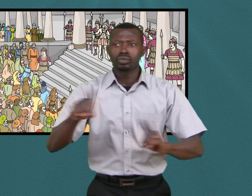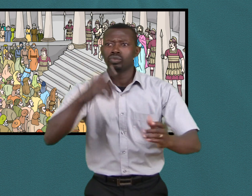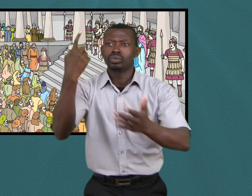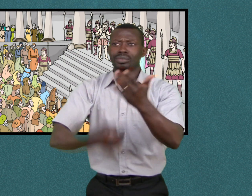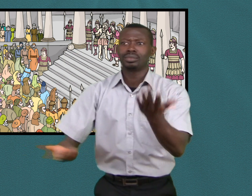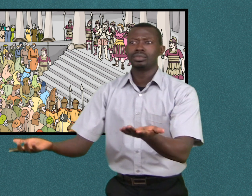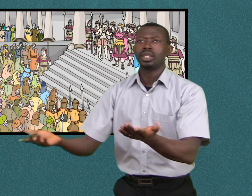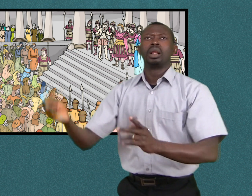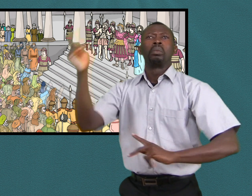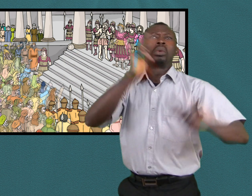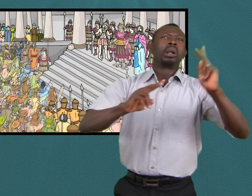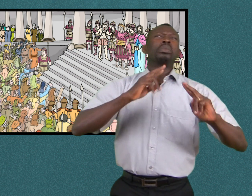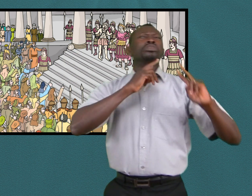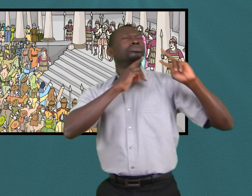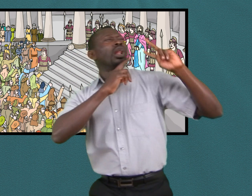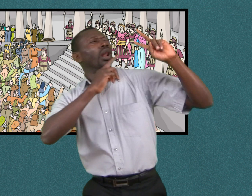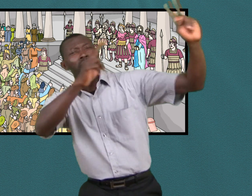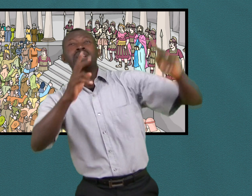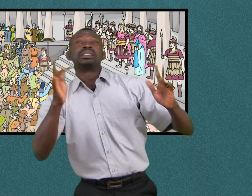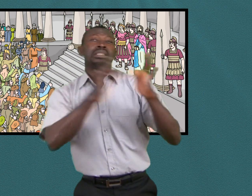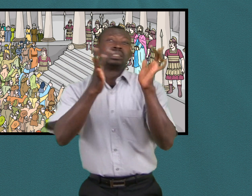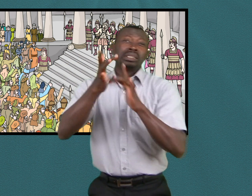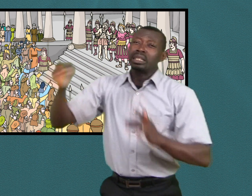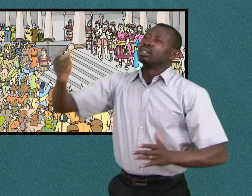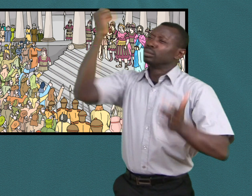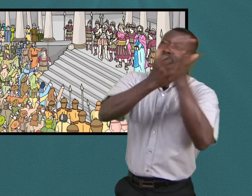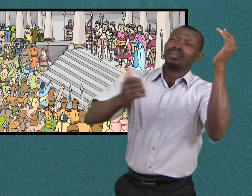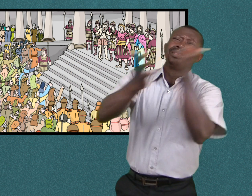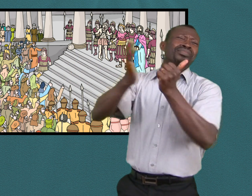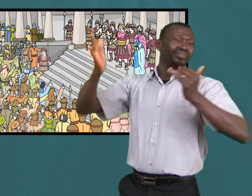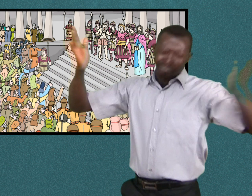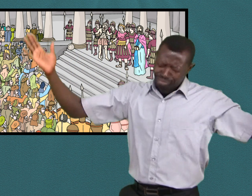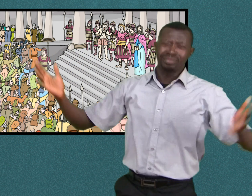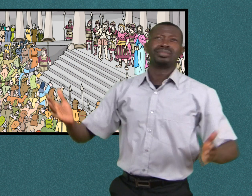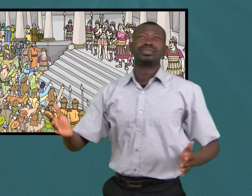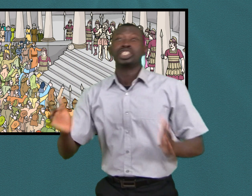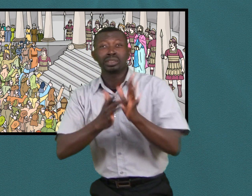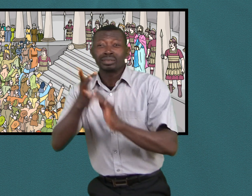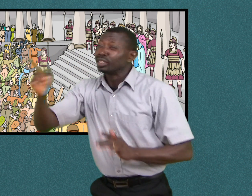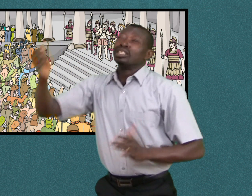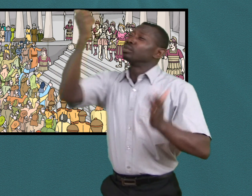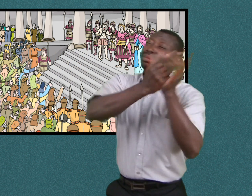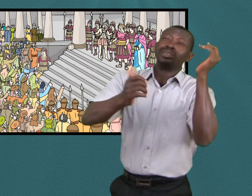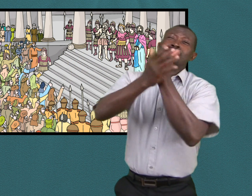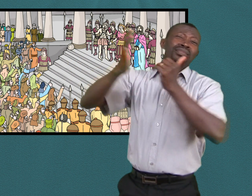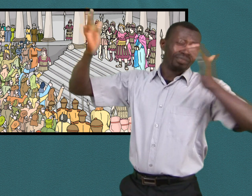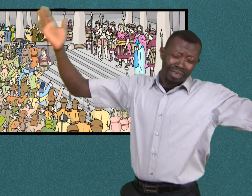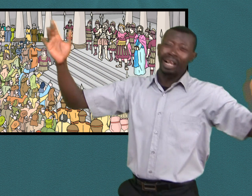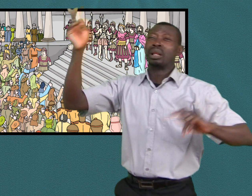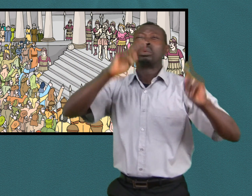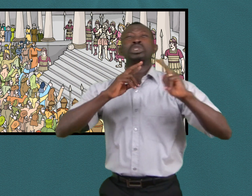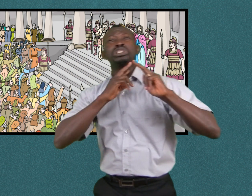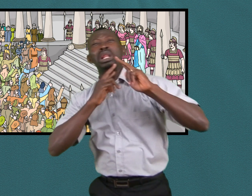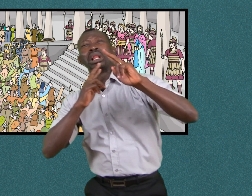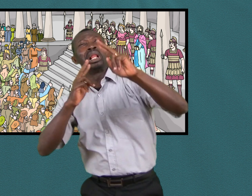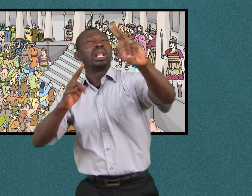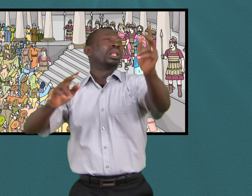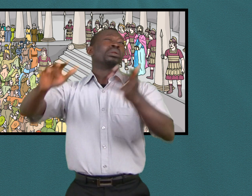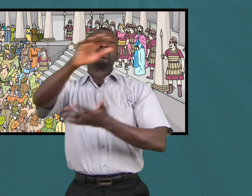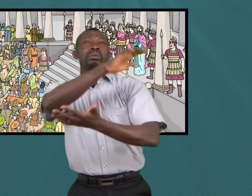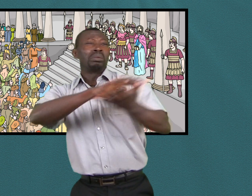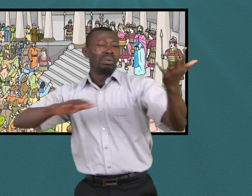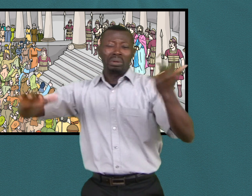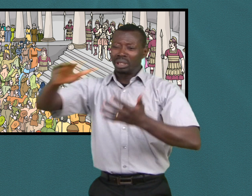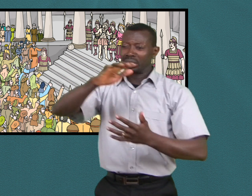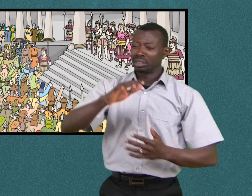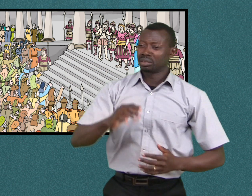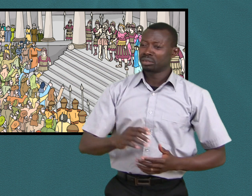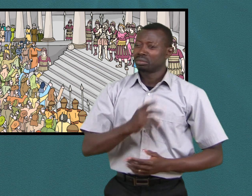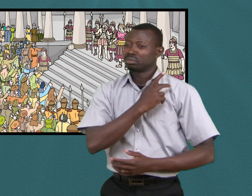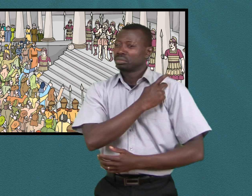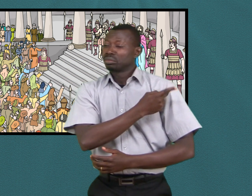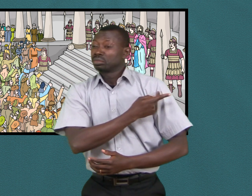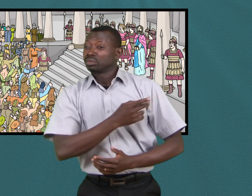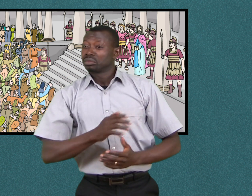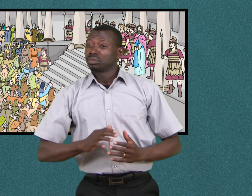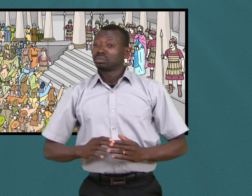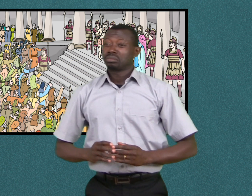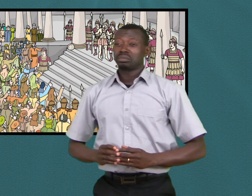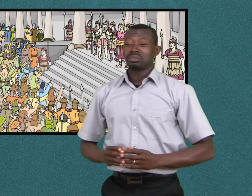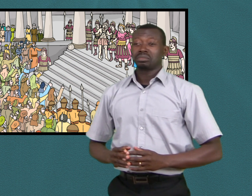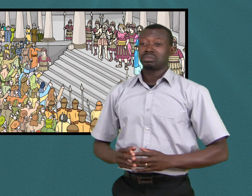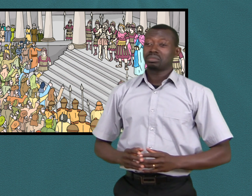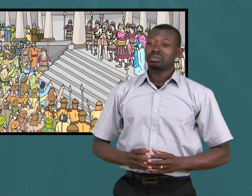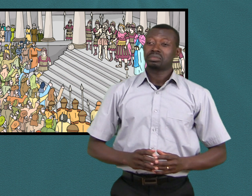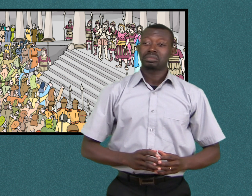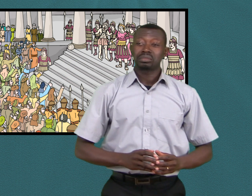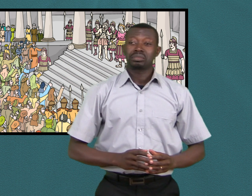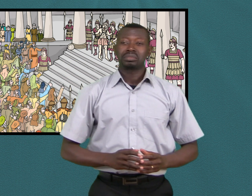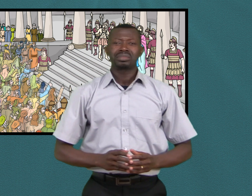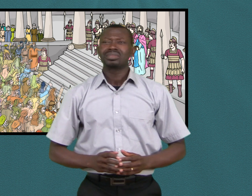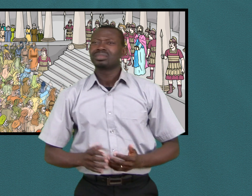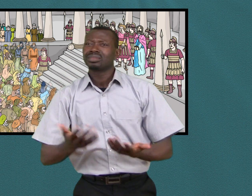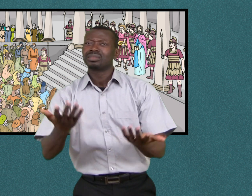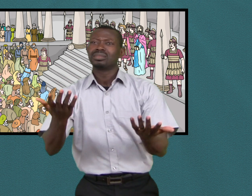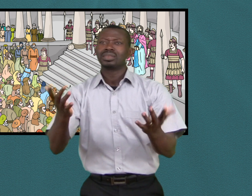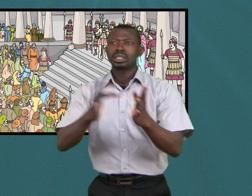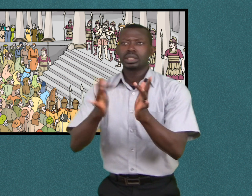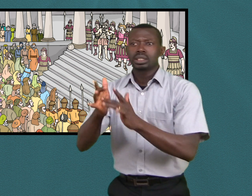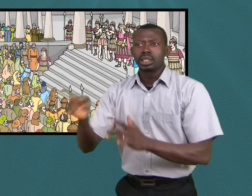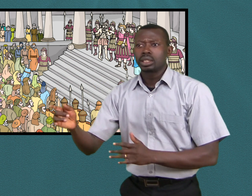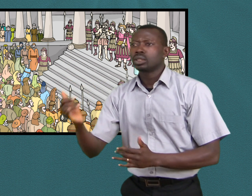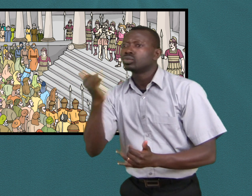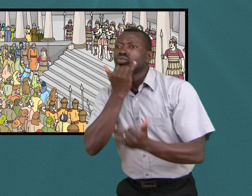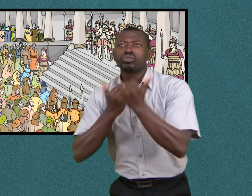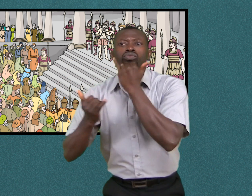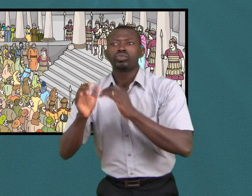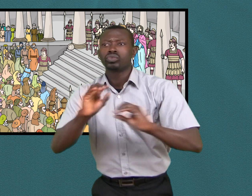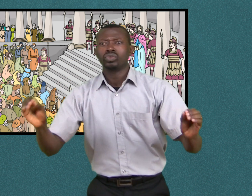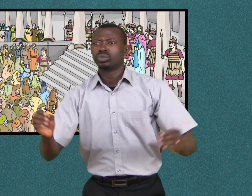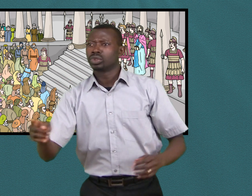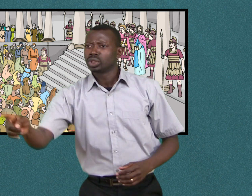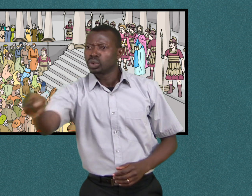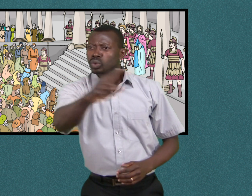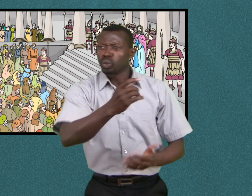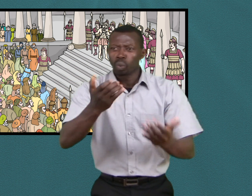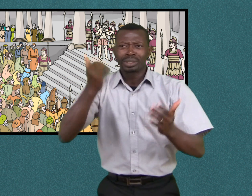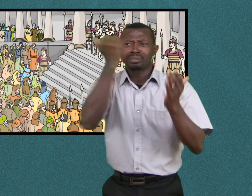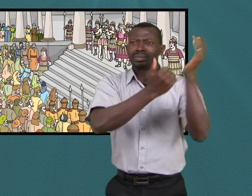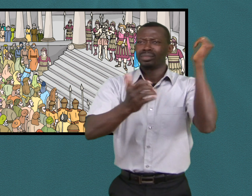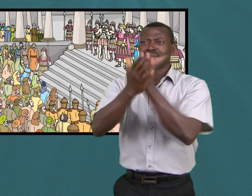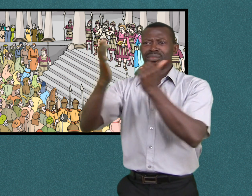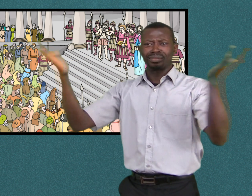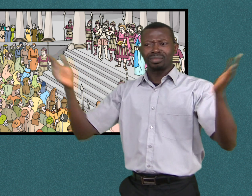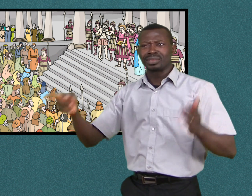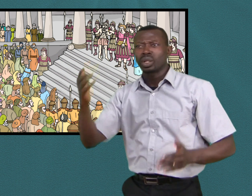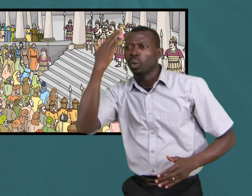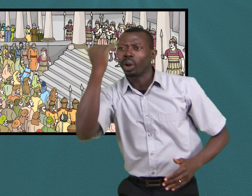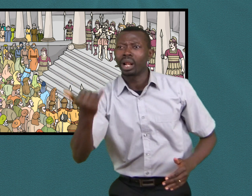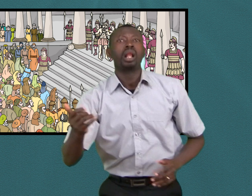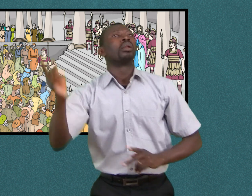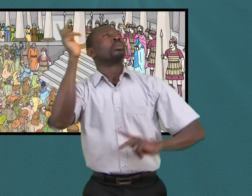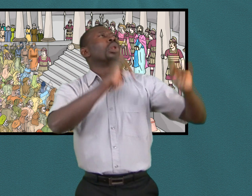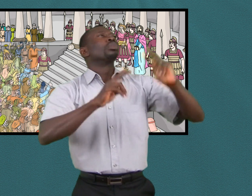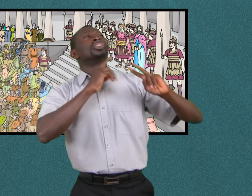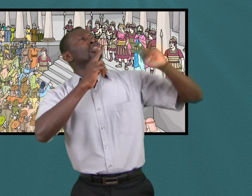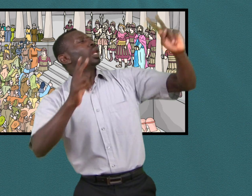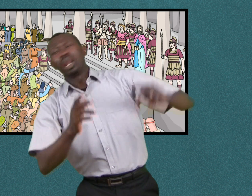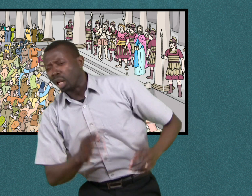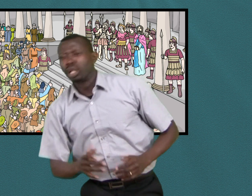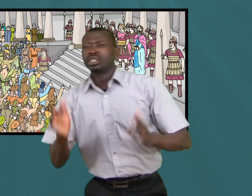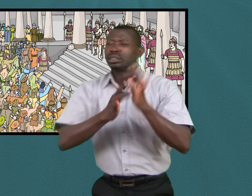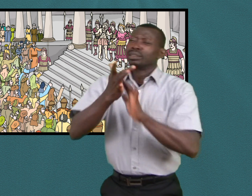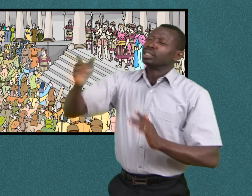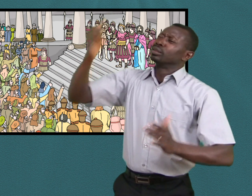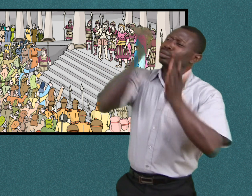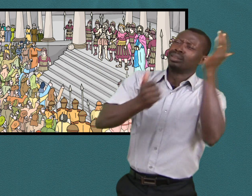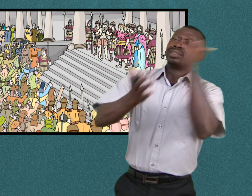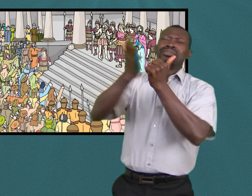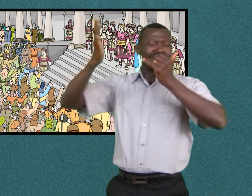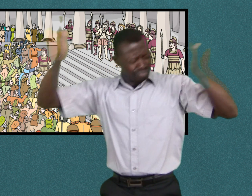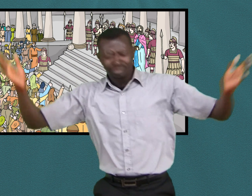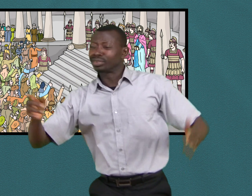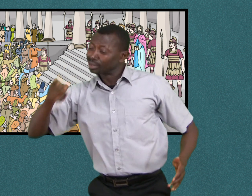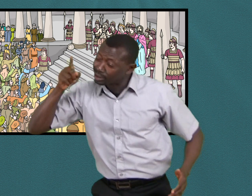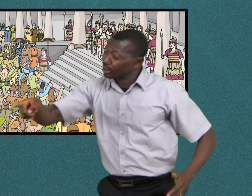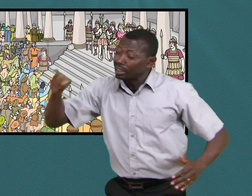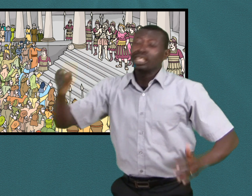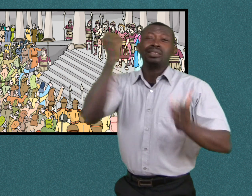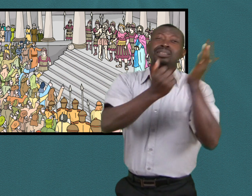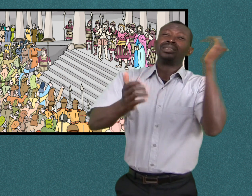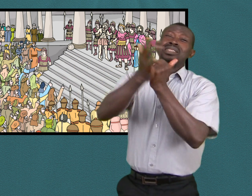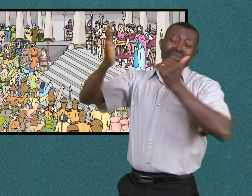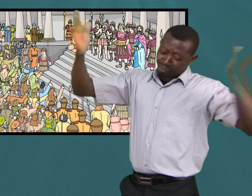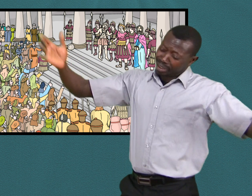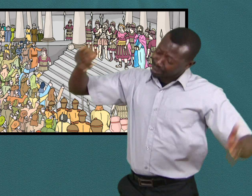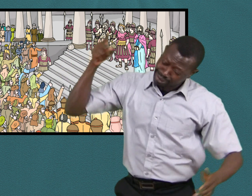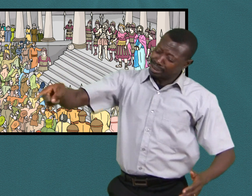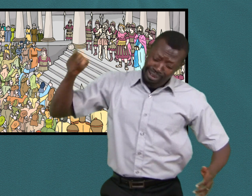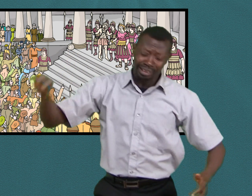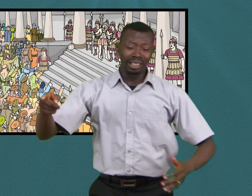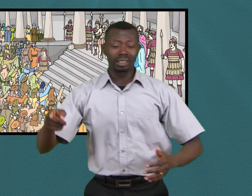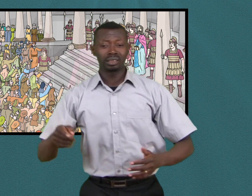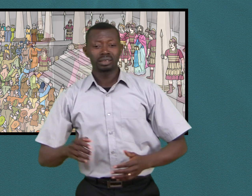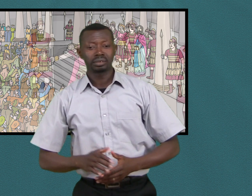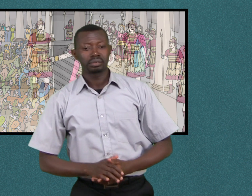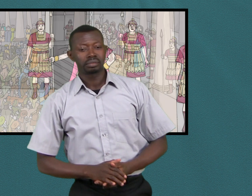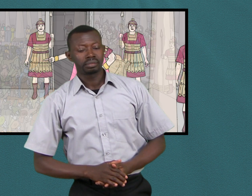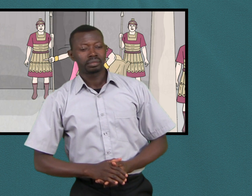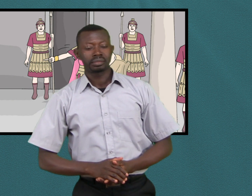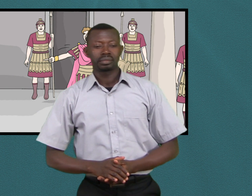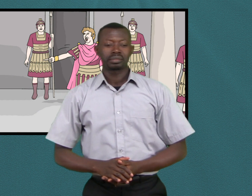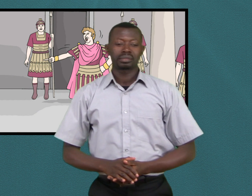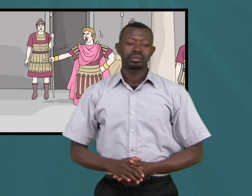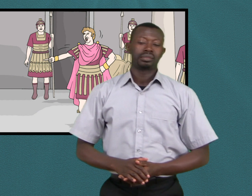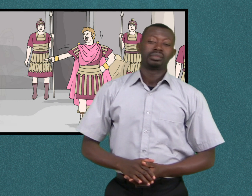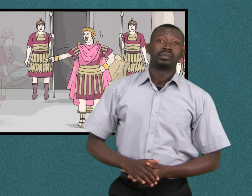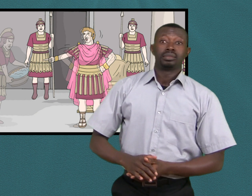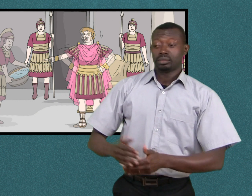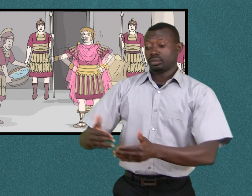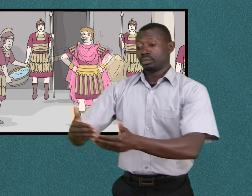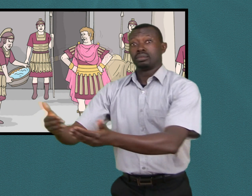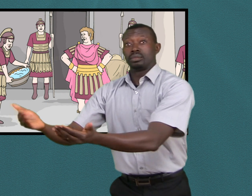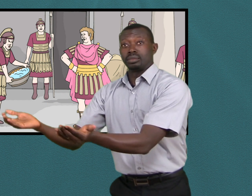They all answered, “Crucify Him!” “Why?” asked Pilate. “What evil has He done?” But they shouted all the louder, “Crucify Him!”